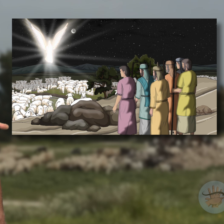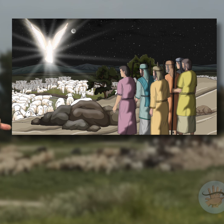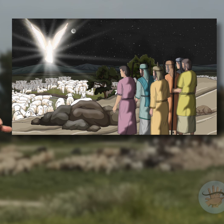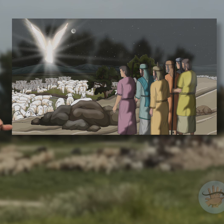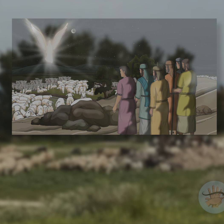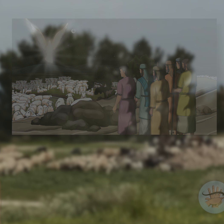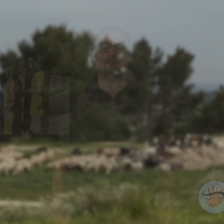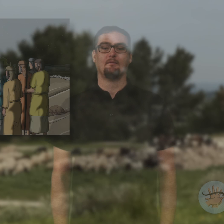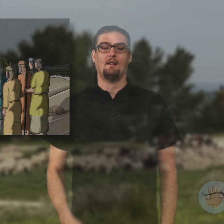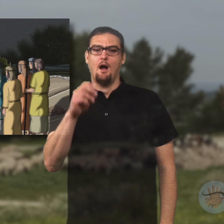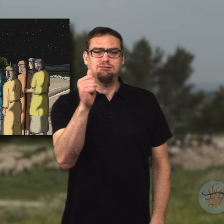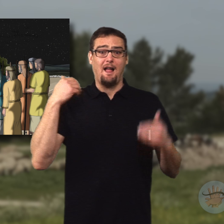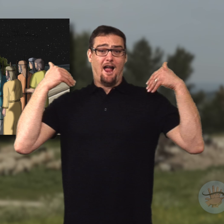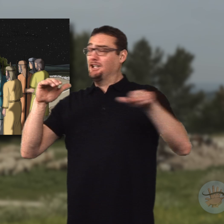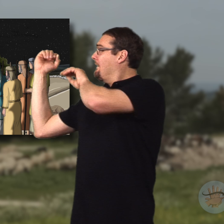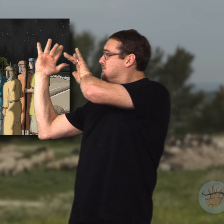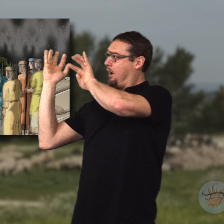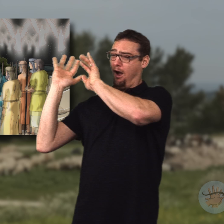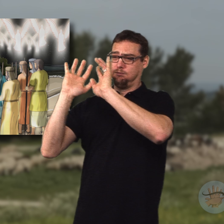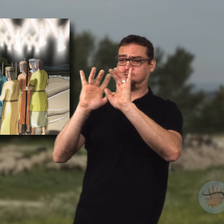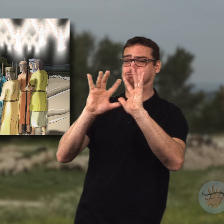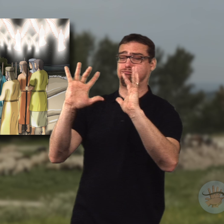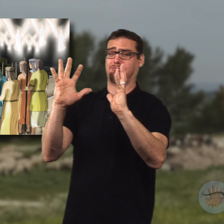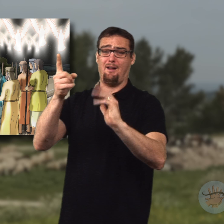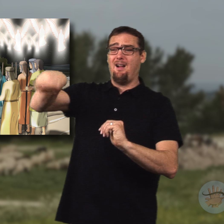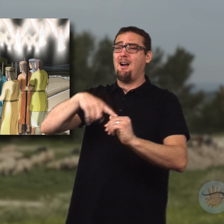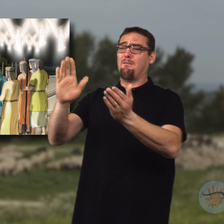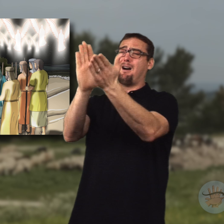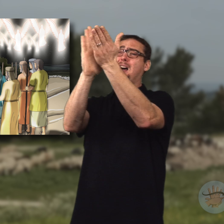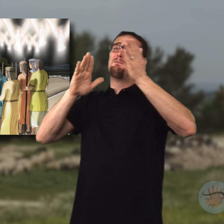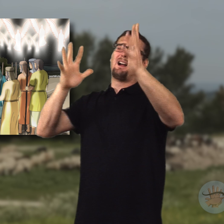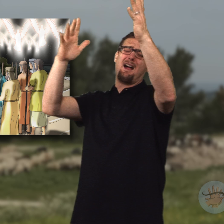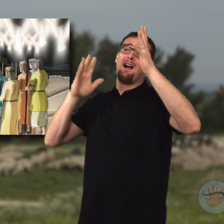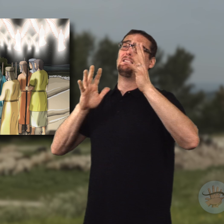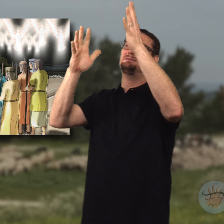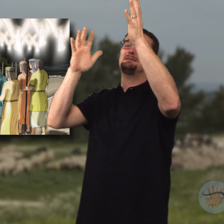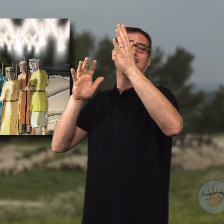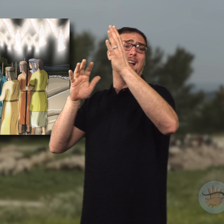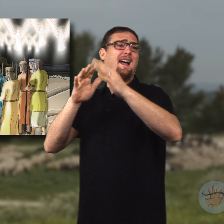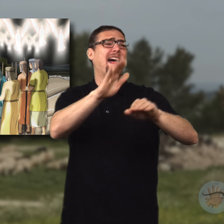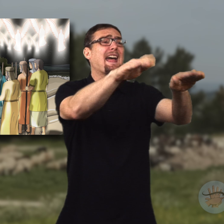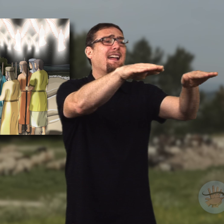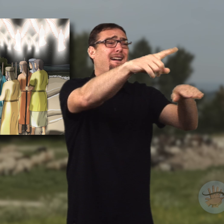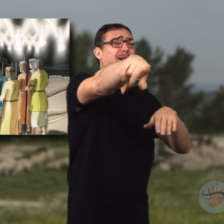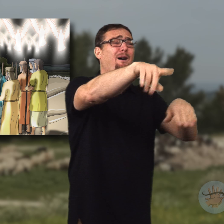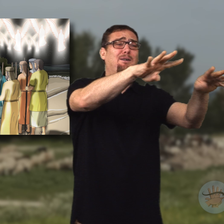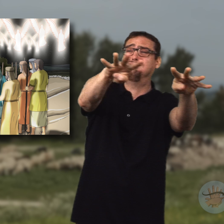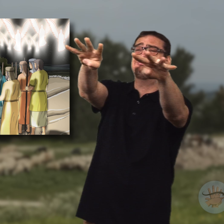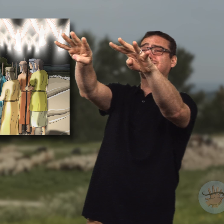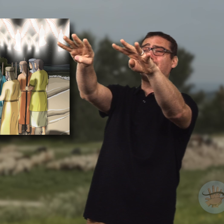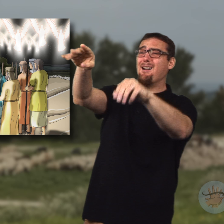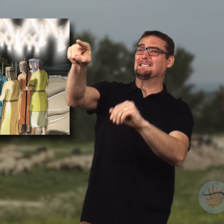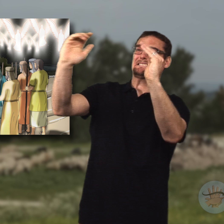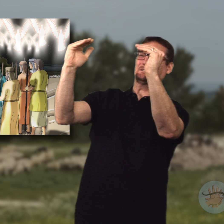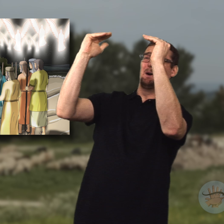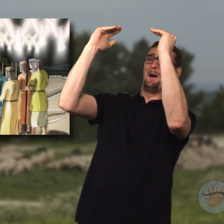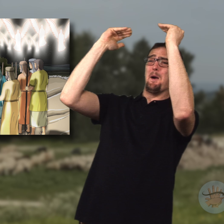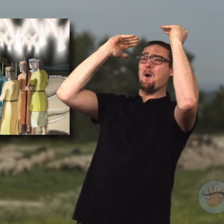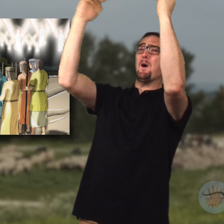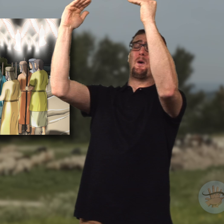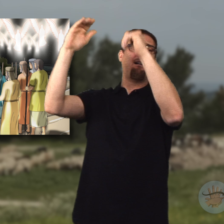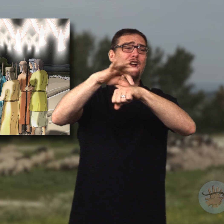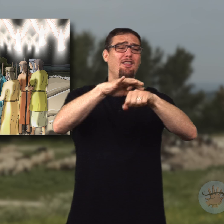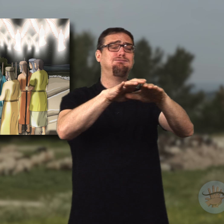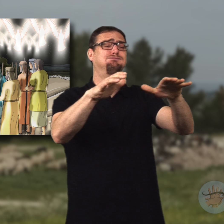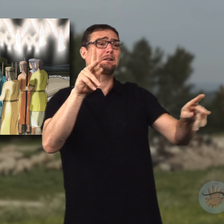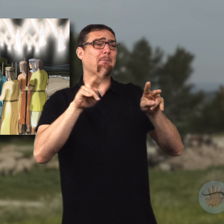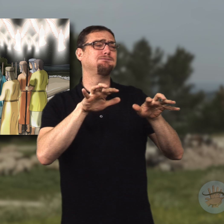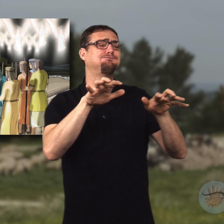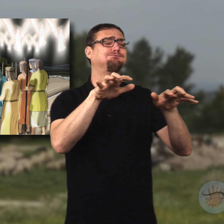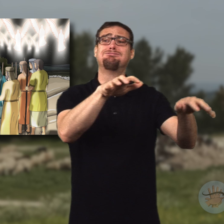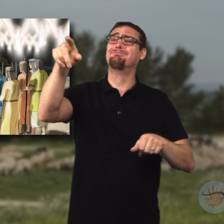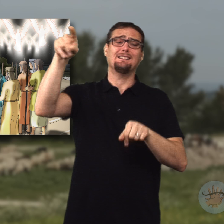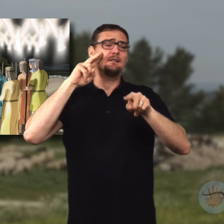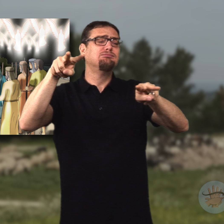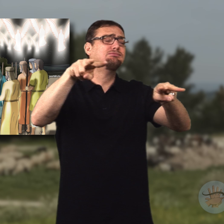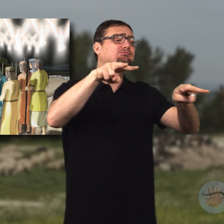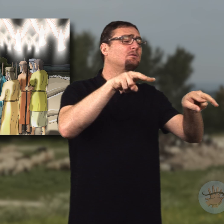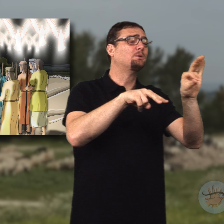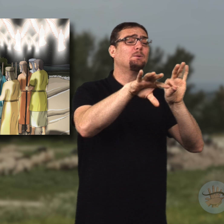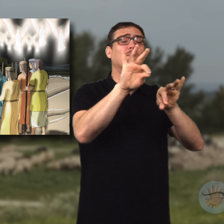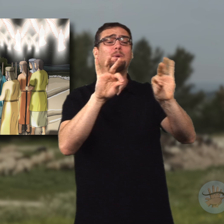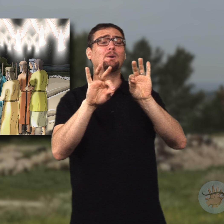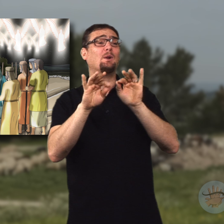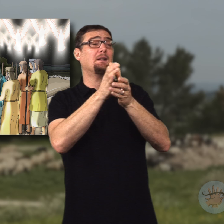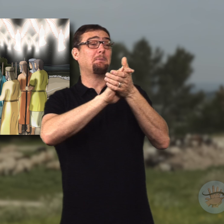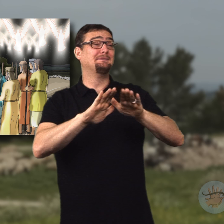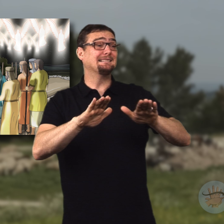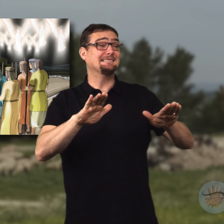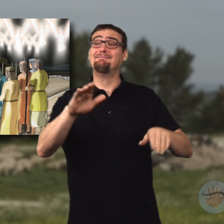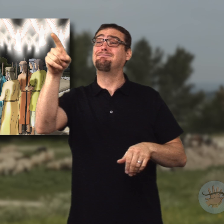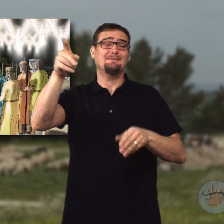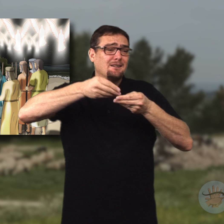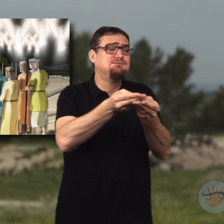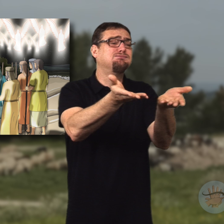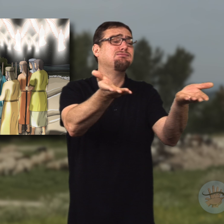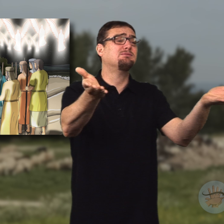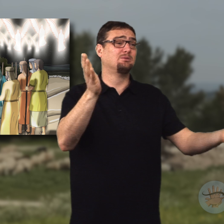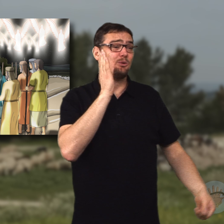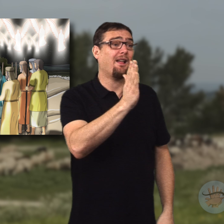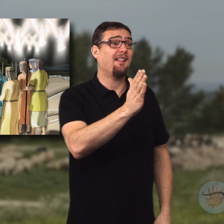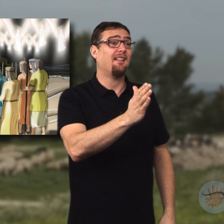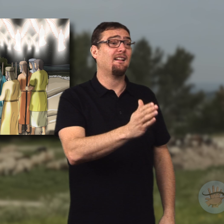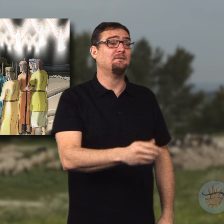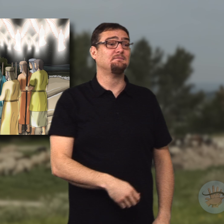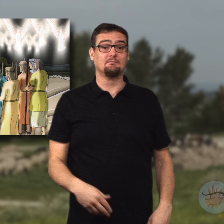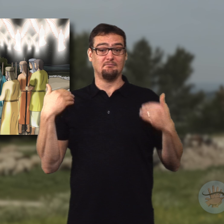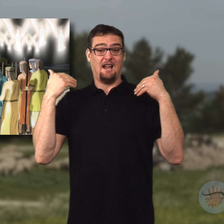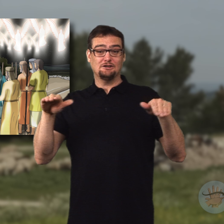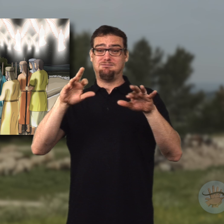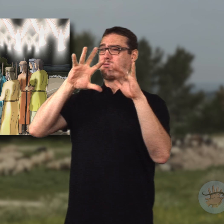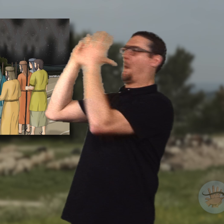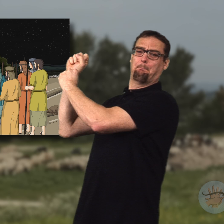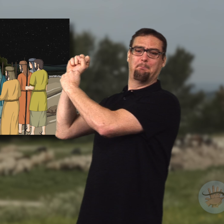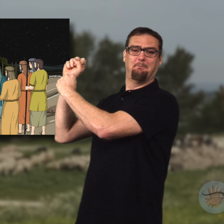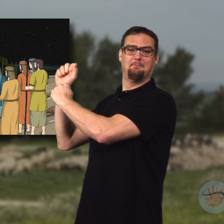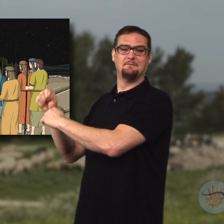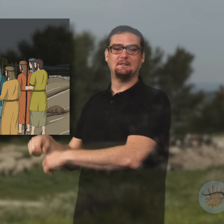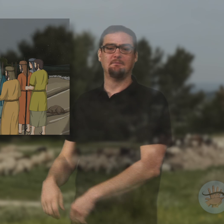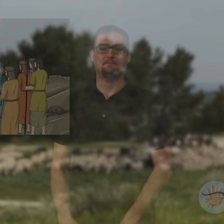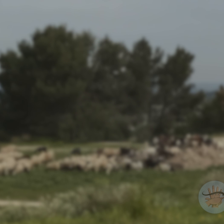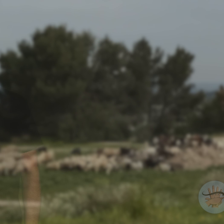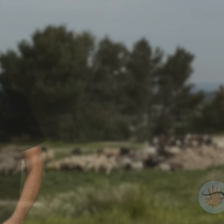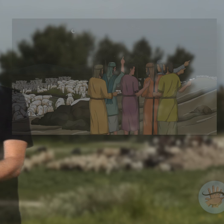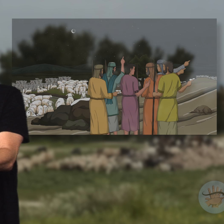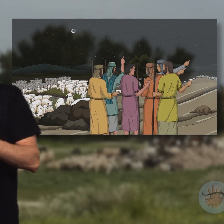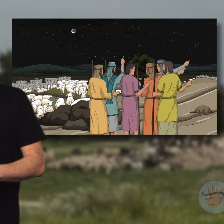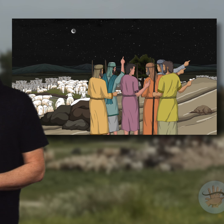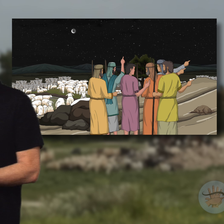And suddenly there appeared with the angel a great multitude of the heavenly host, praising God and saying: “Glory to God in the highest, and on earth peace to men on whom His favor rests!”